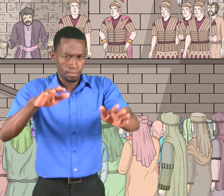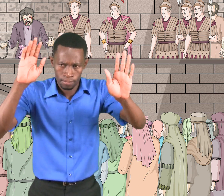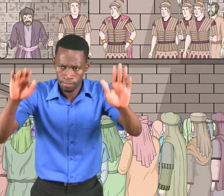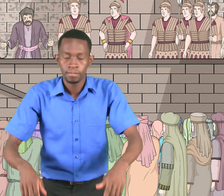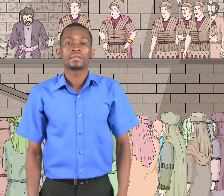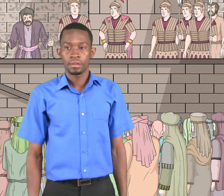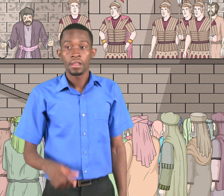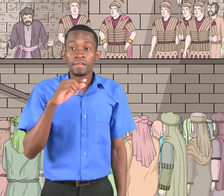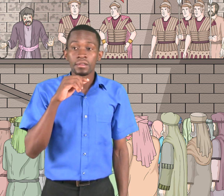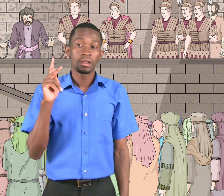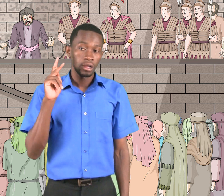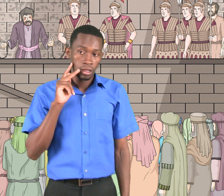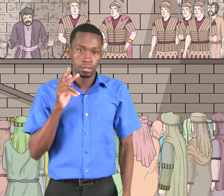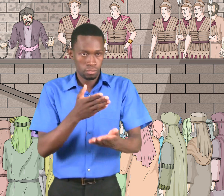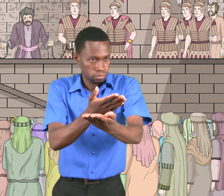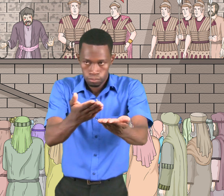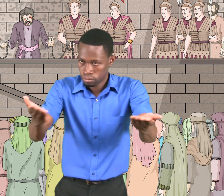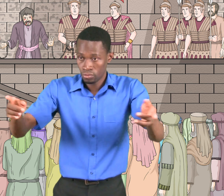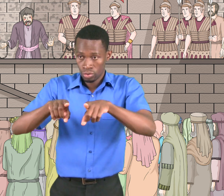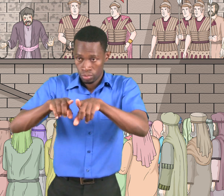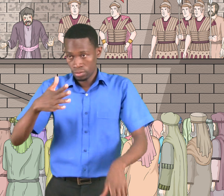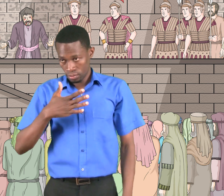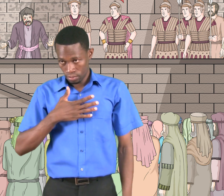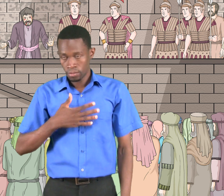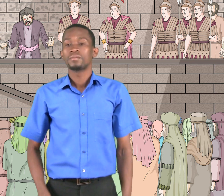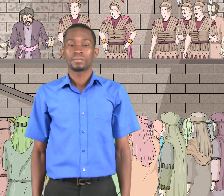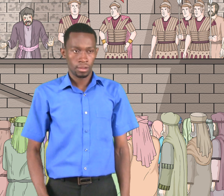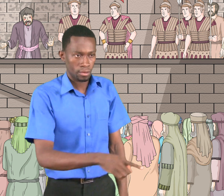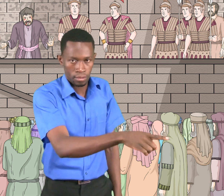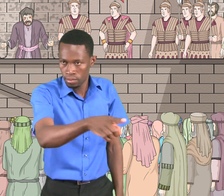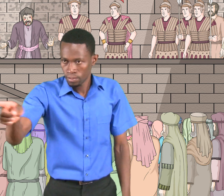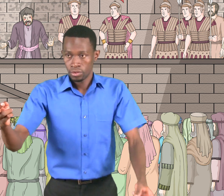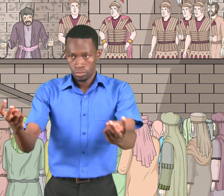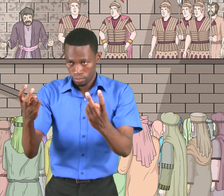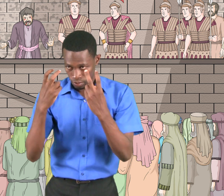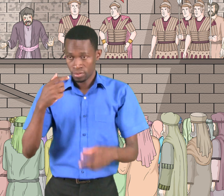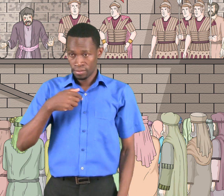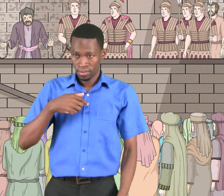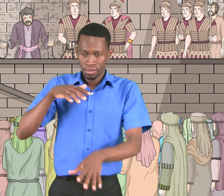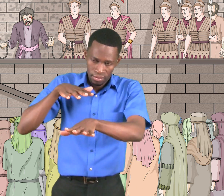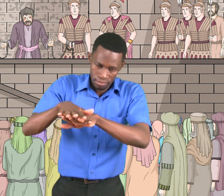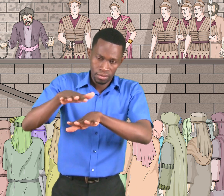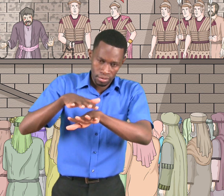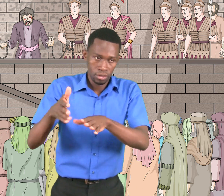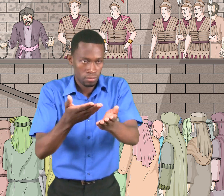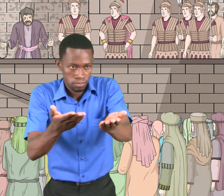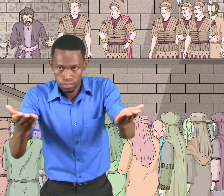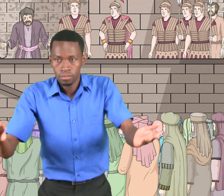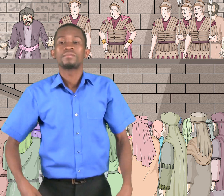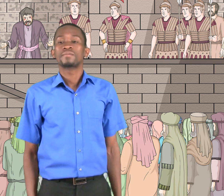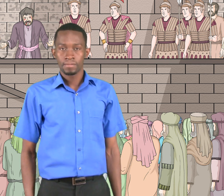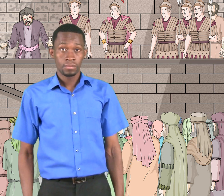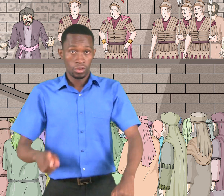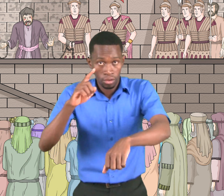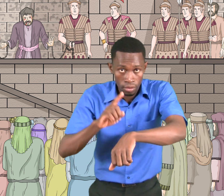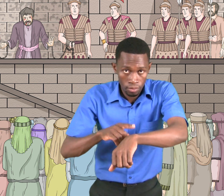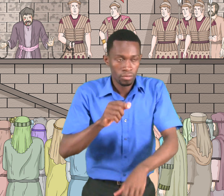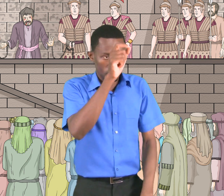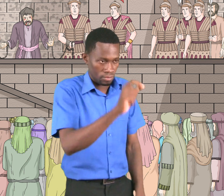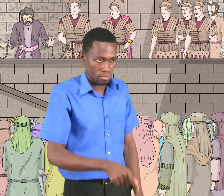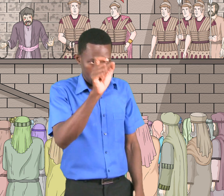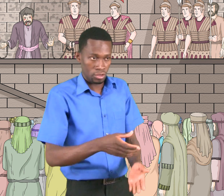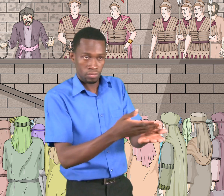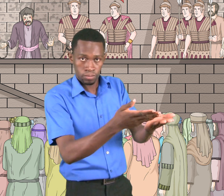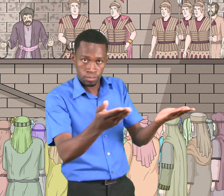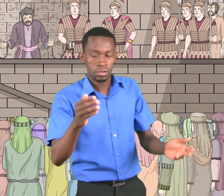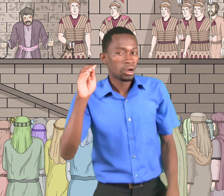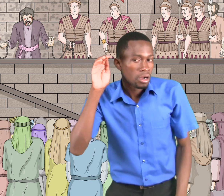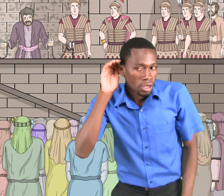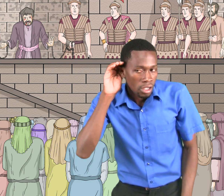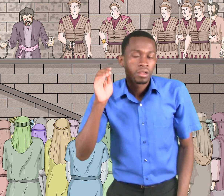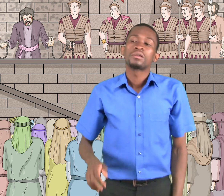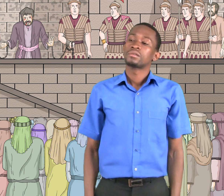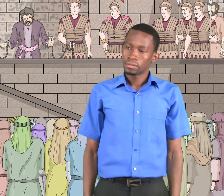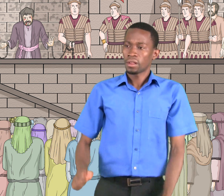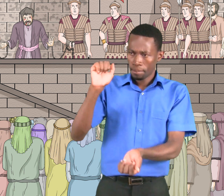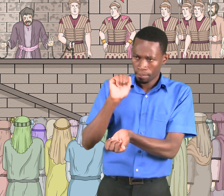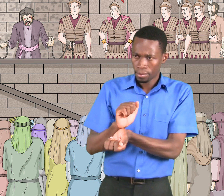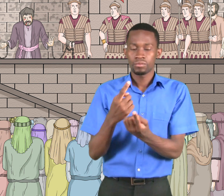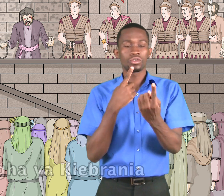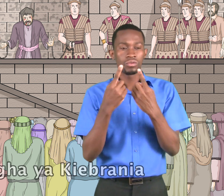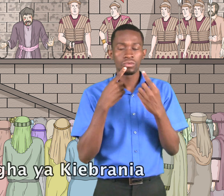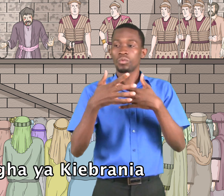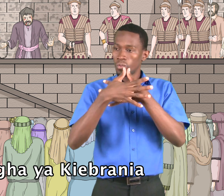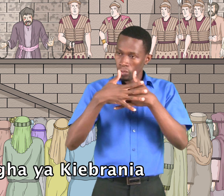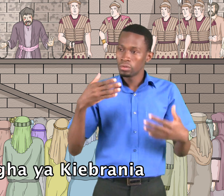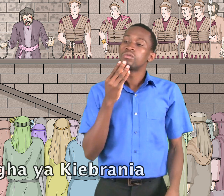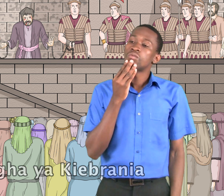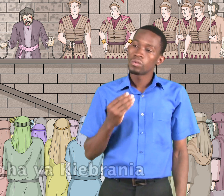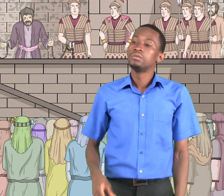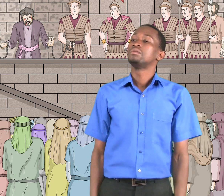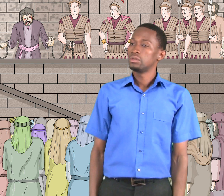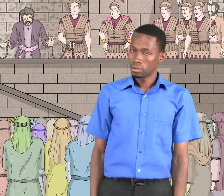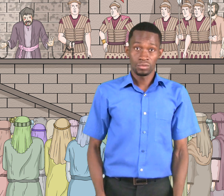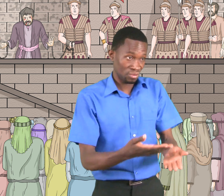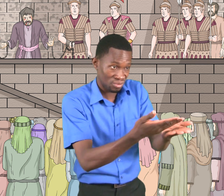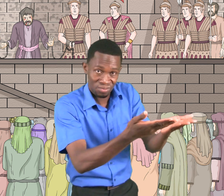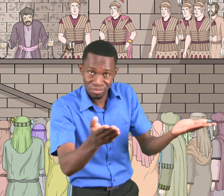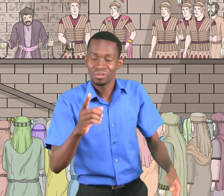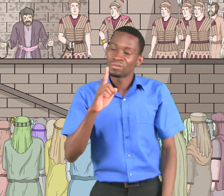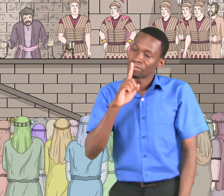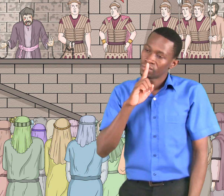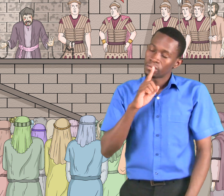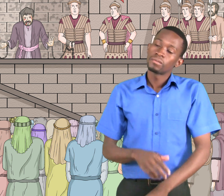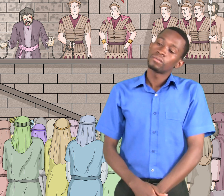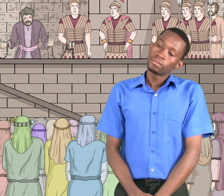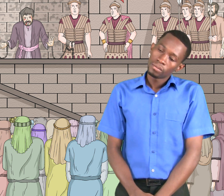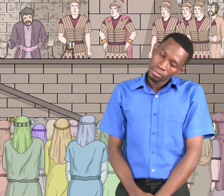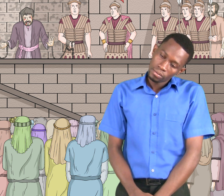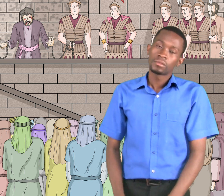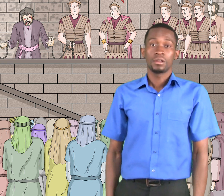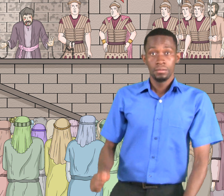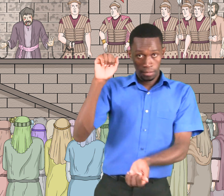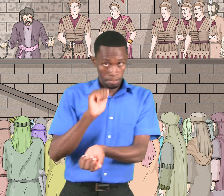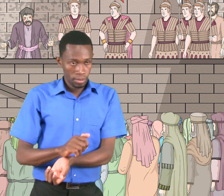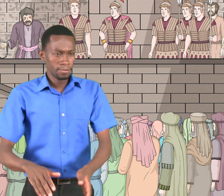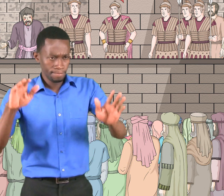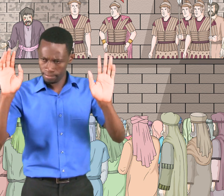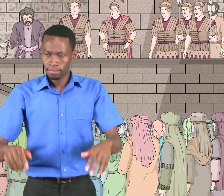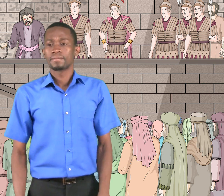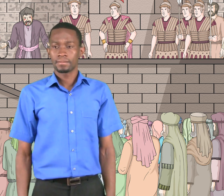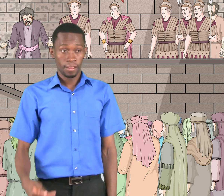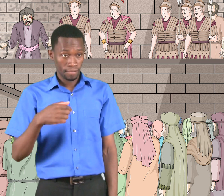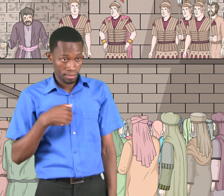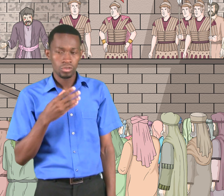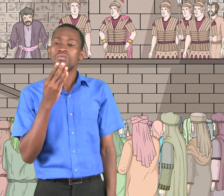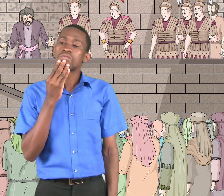When they heard him speak to them in Hebrew, they became even more silent.